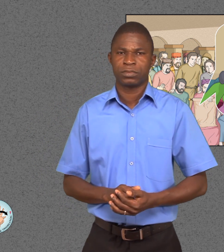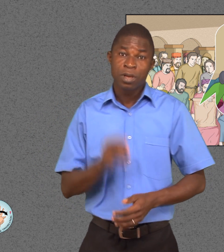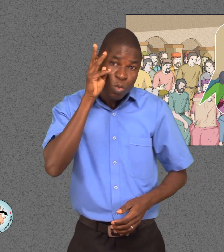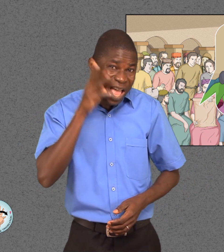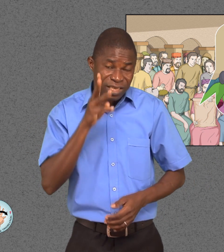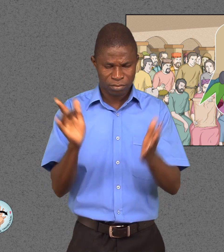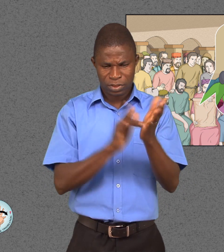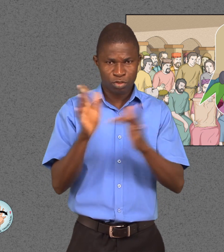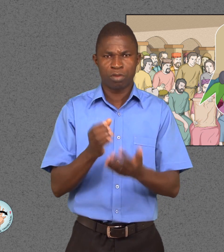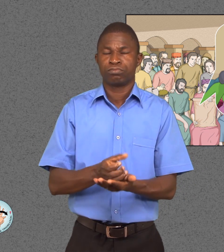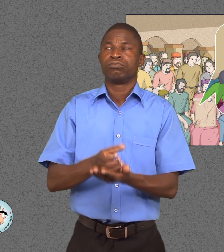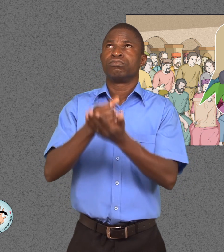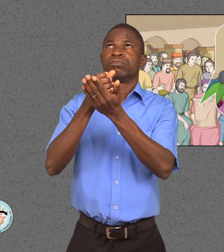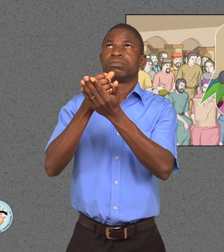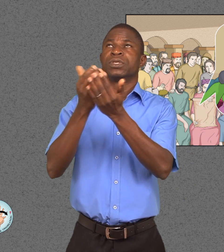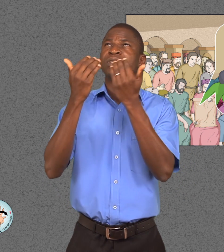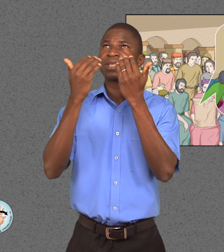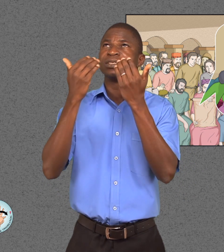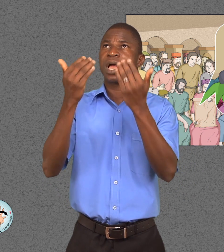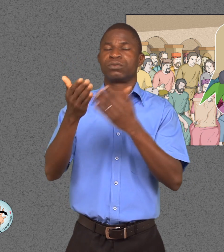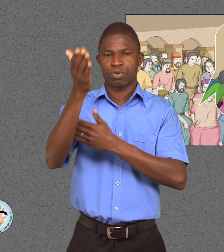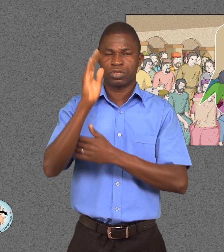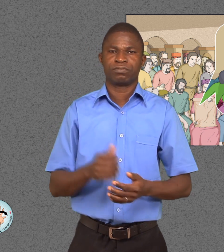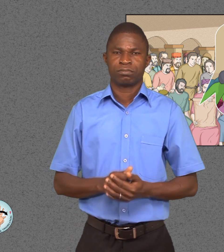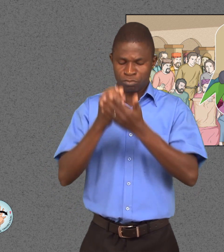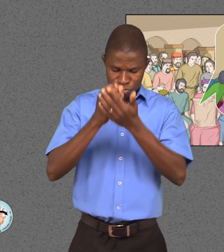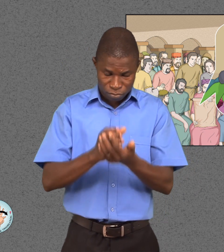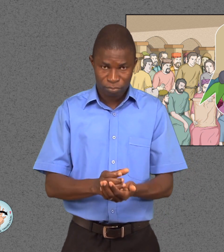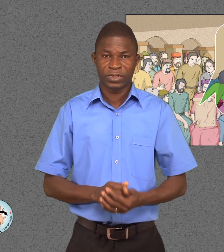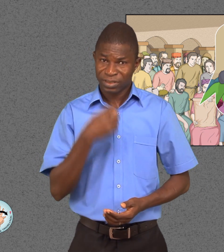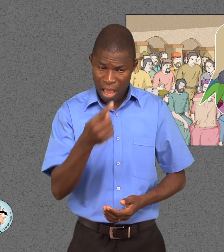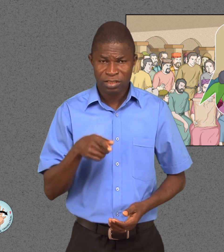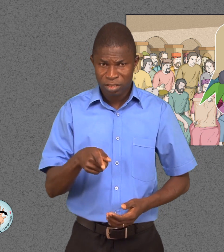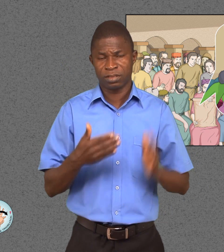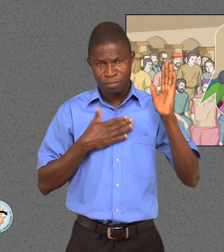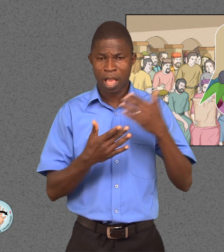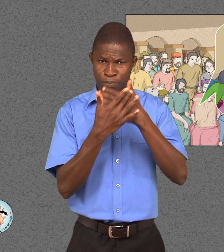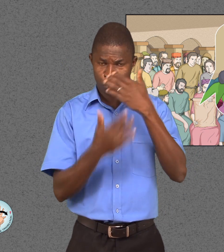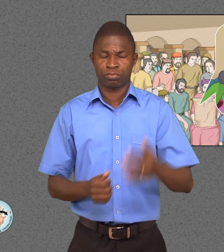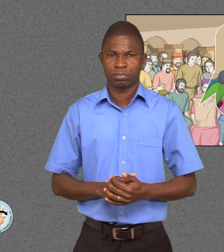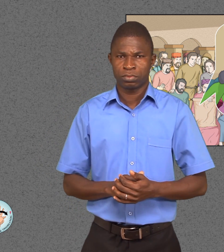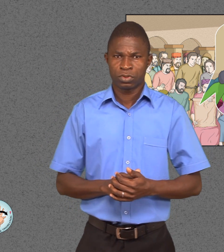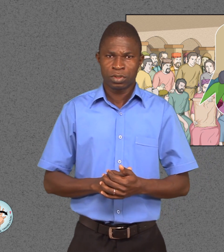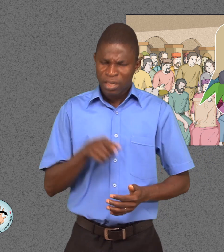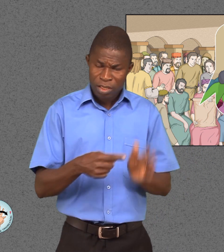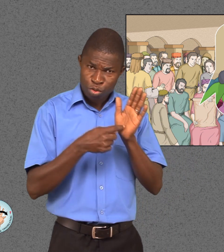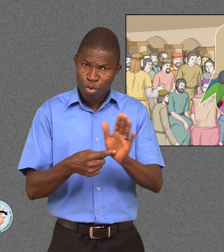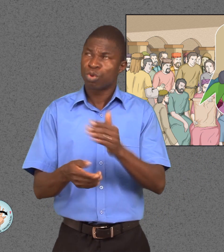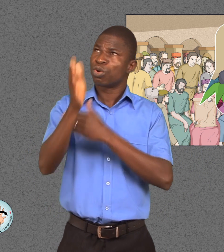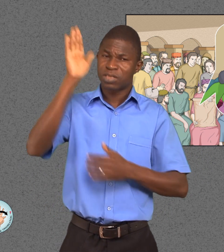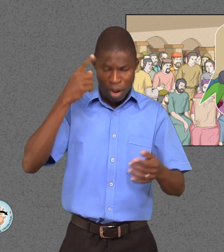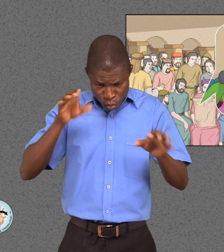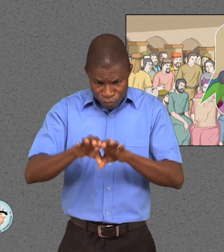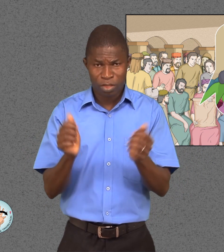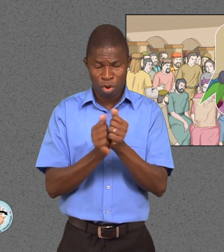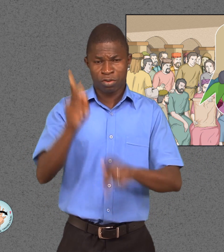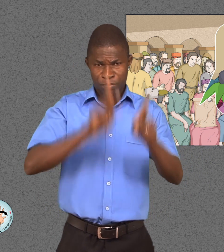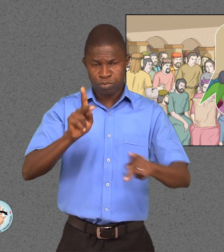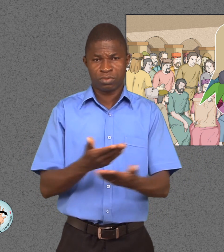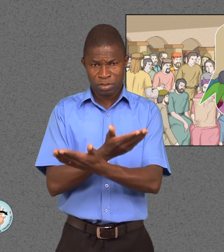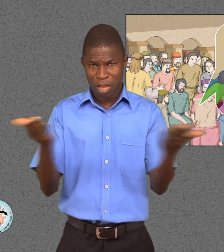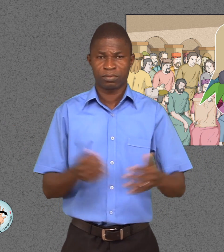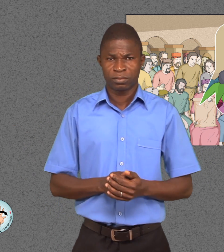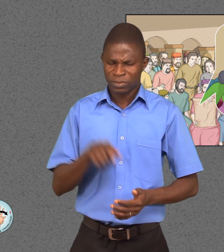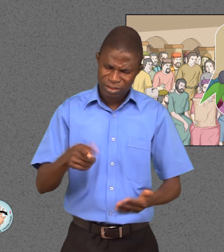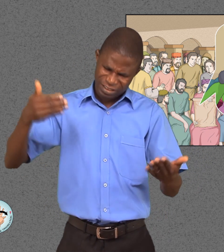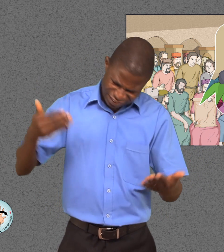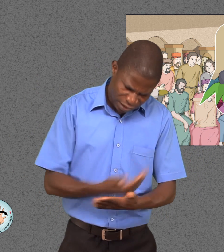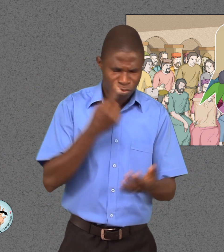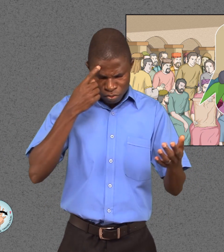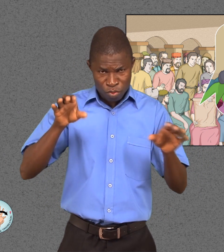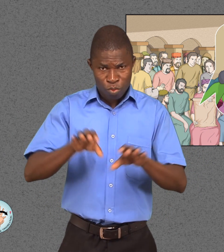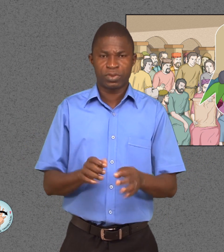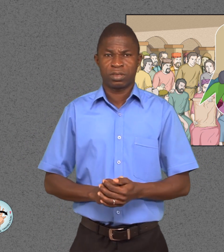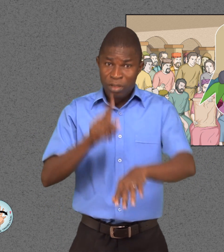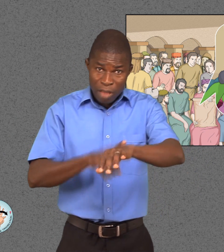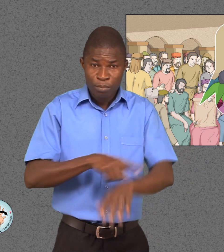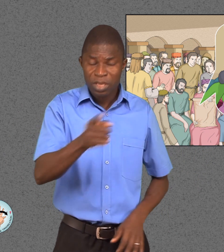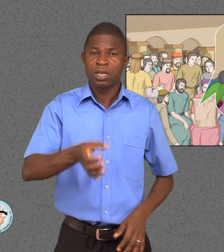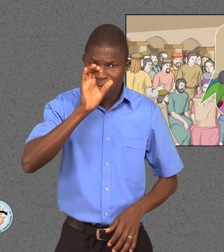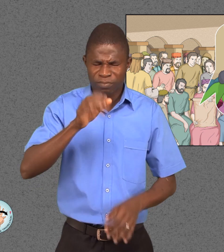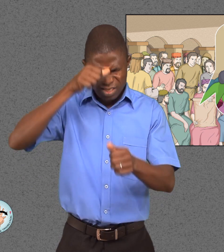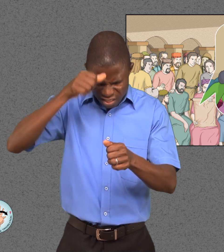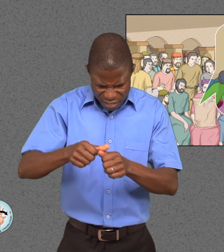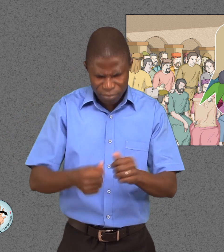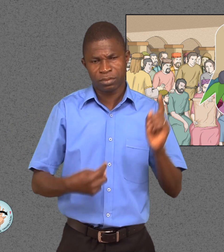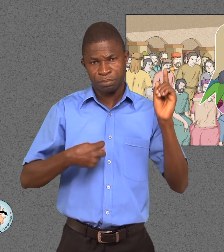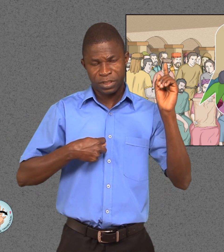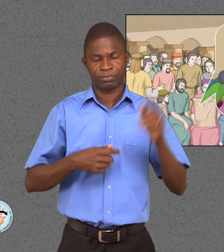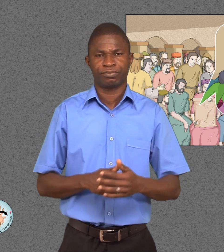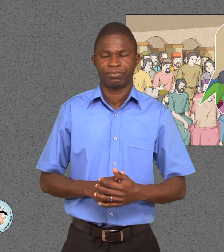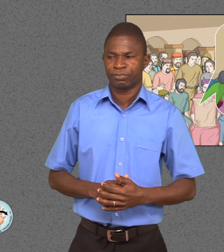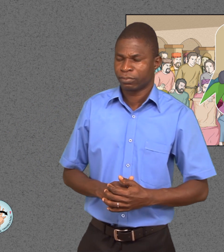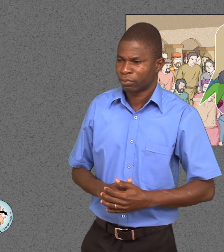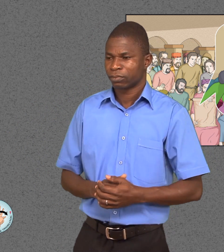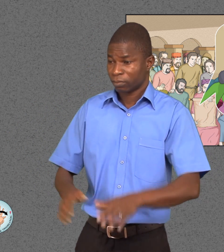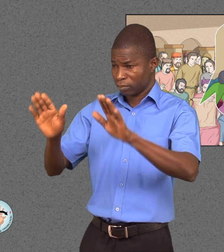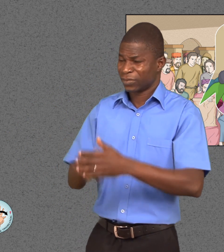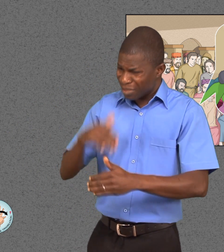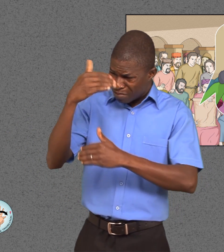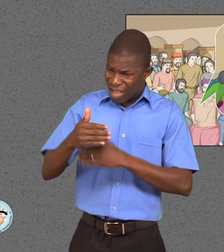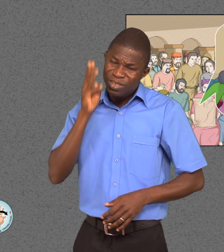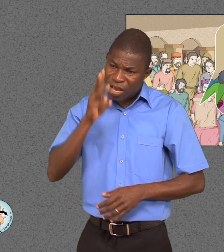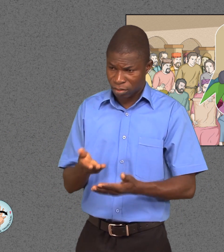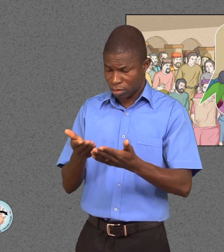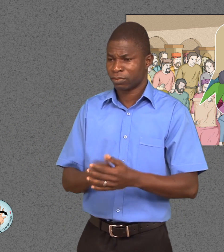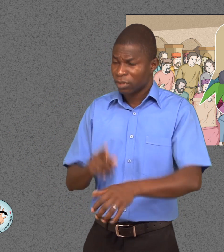In the same way, after supper He took the cup, saying, “This cup is the new covenant in My blood;